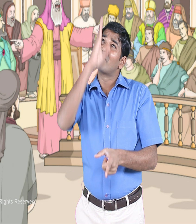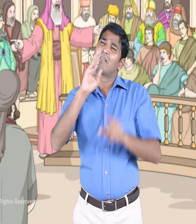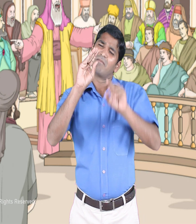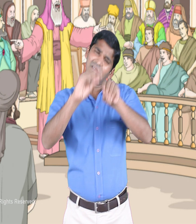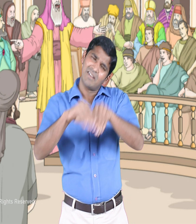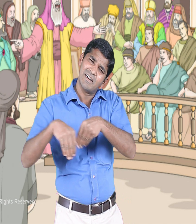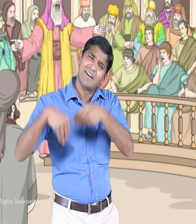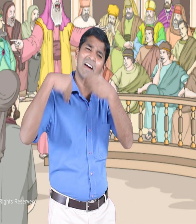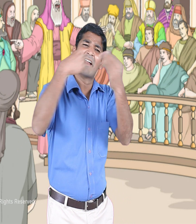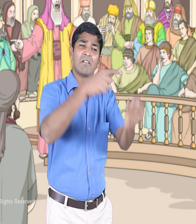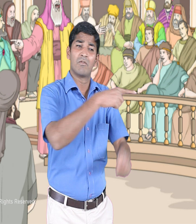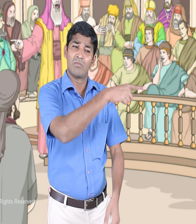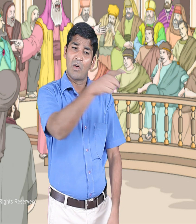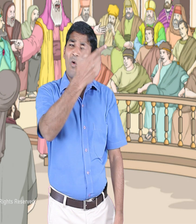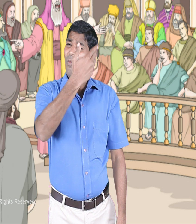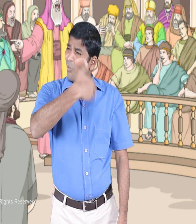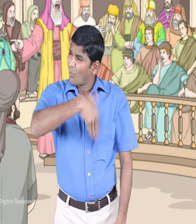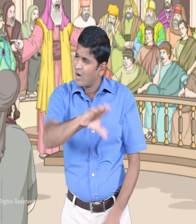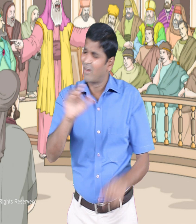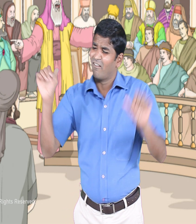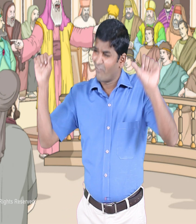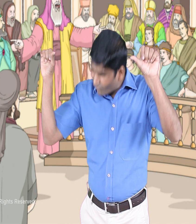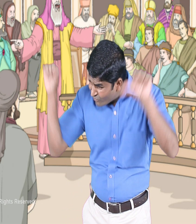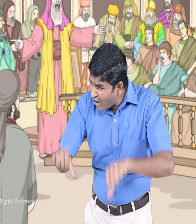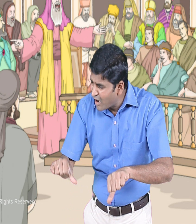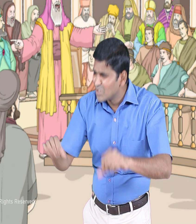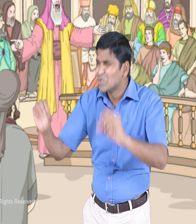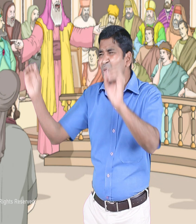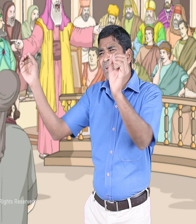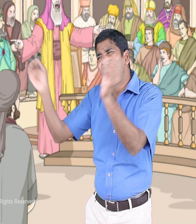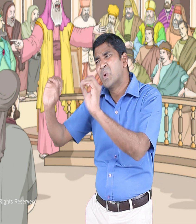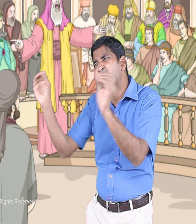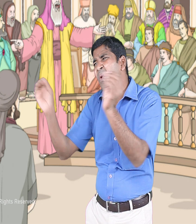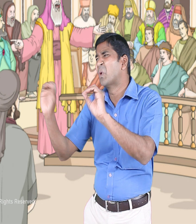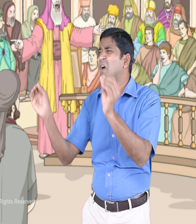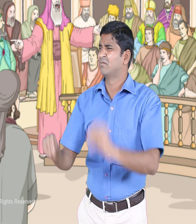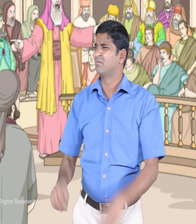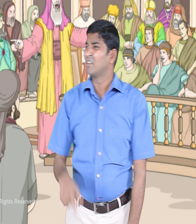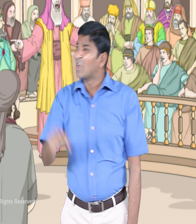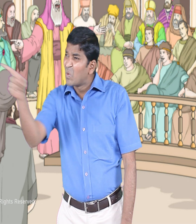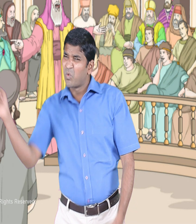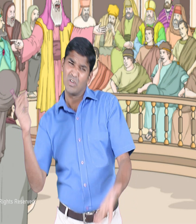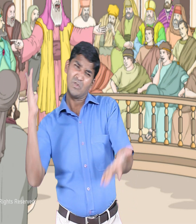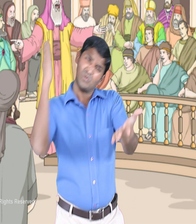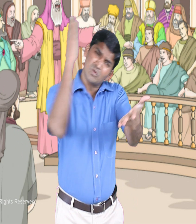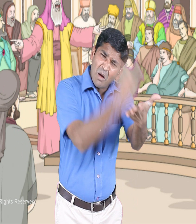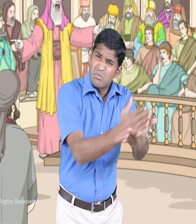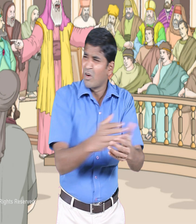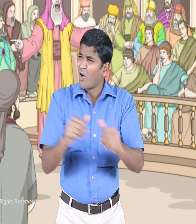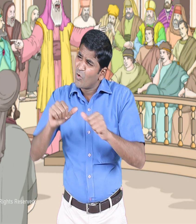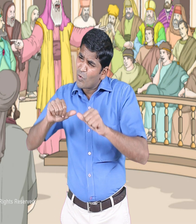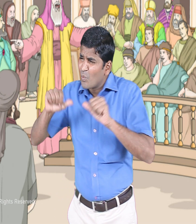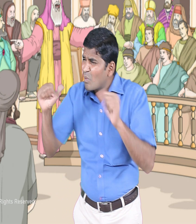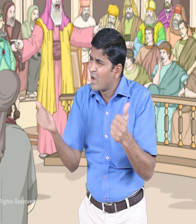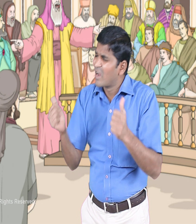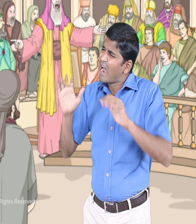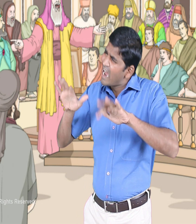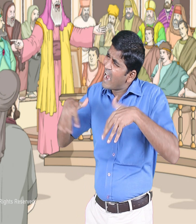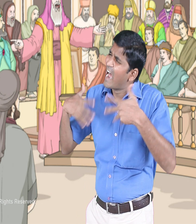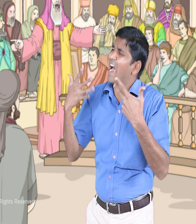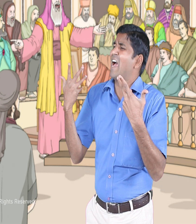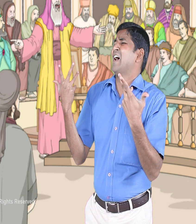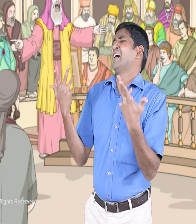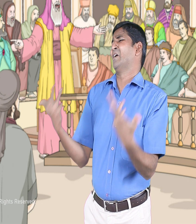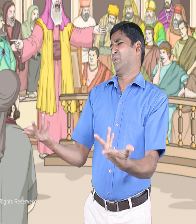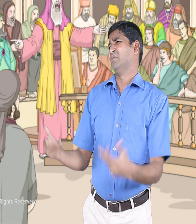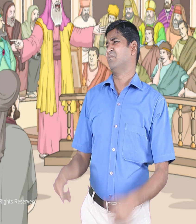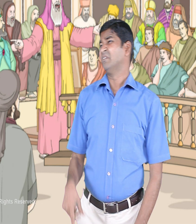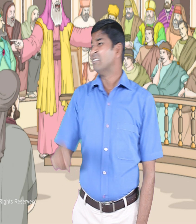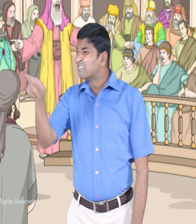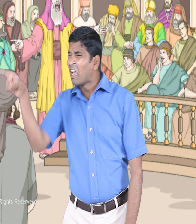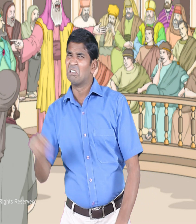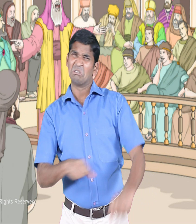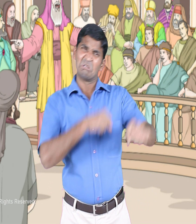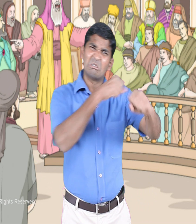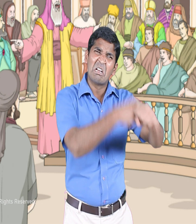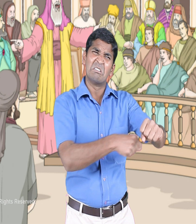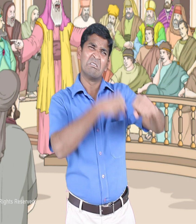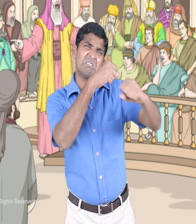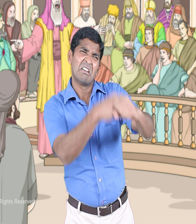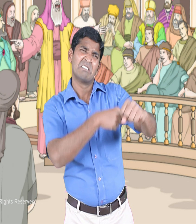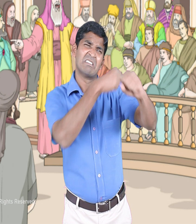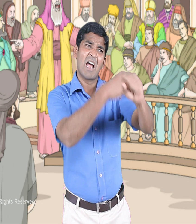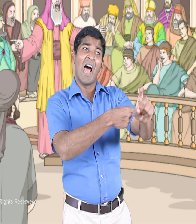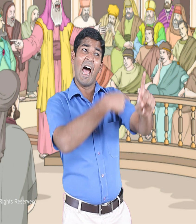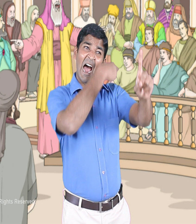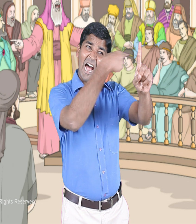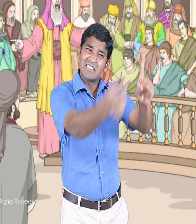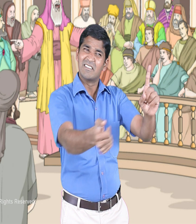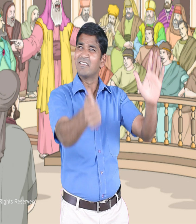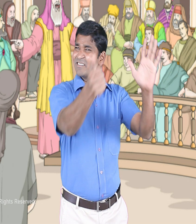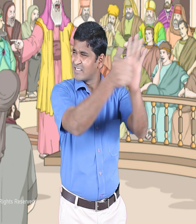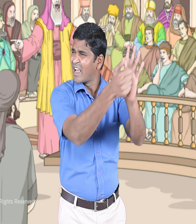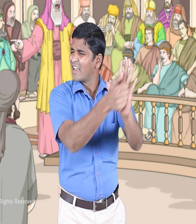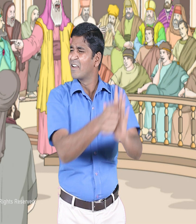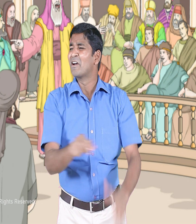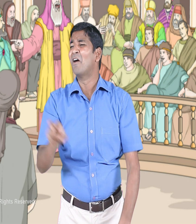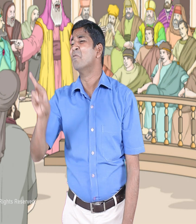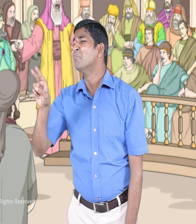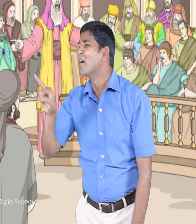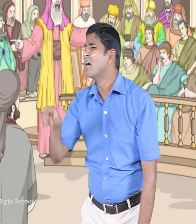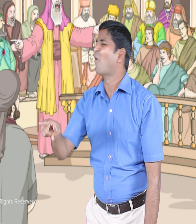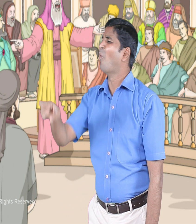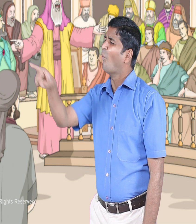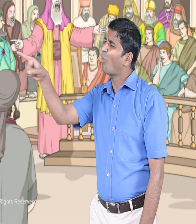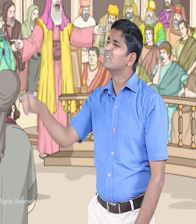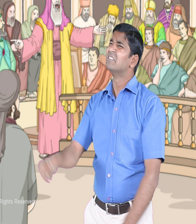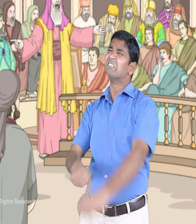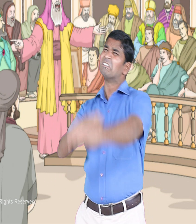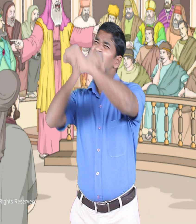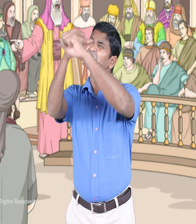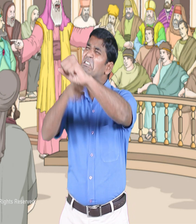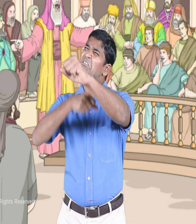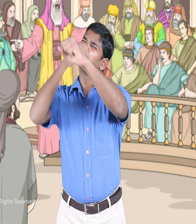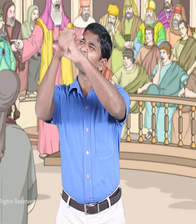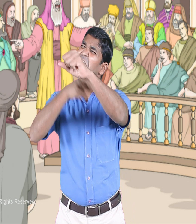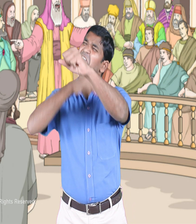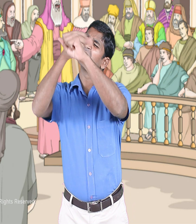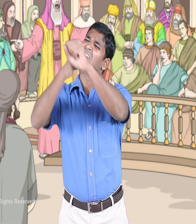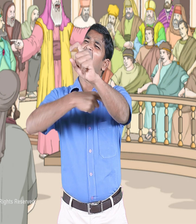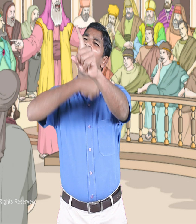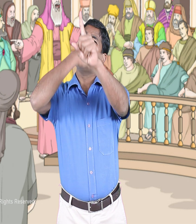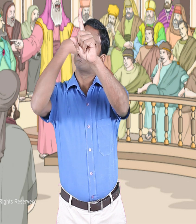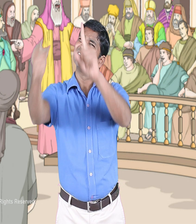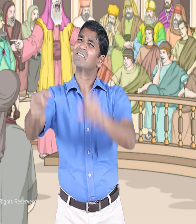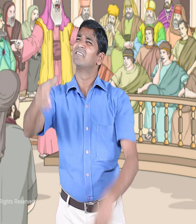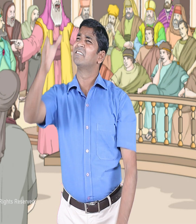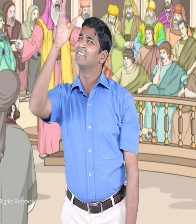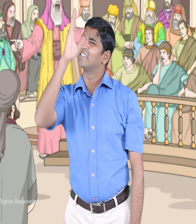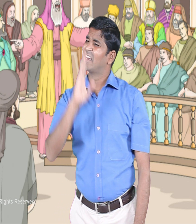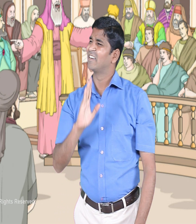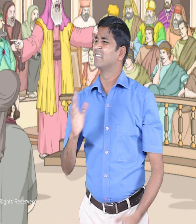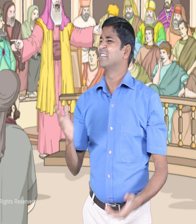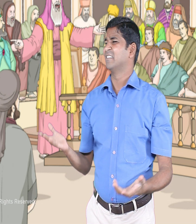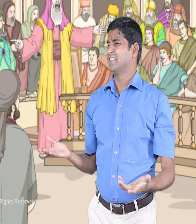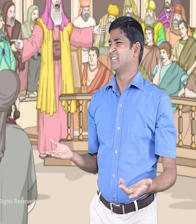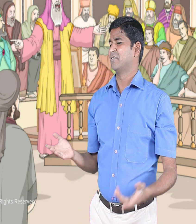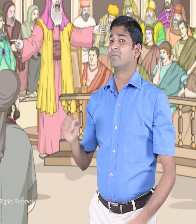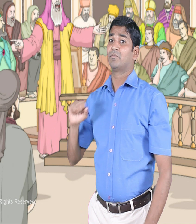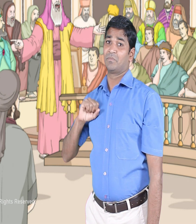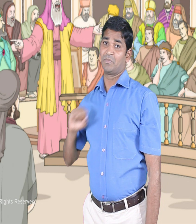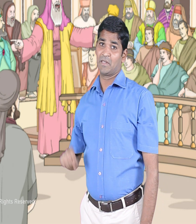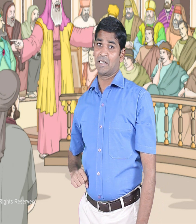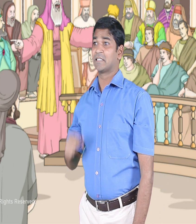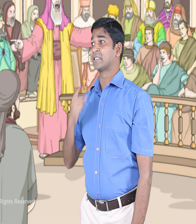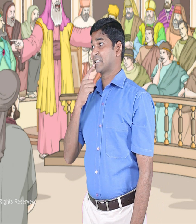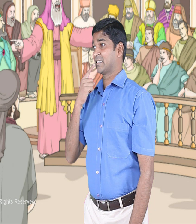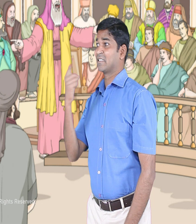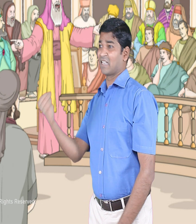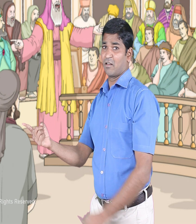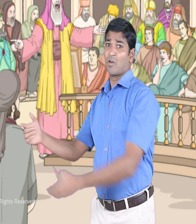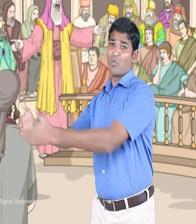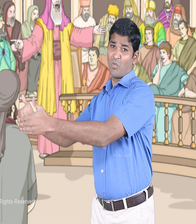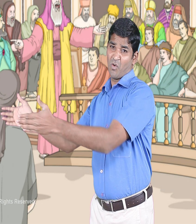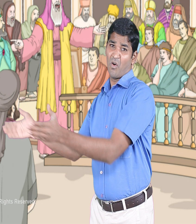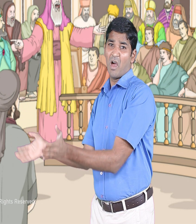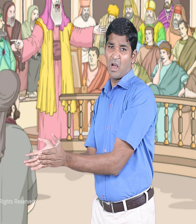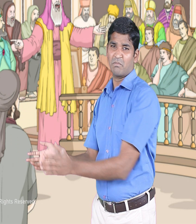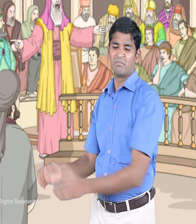For if their purpose or endeavor is of human origin, it will fail.